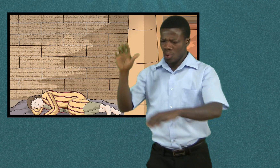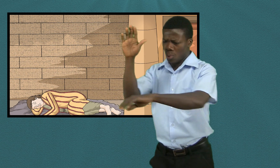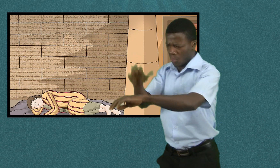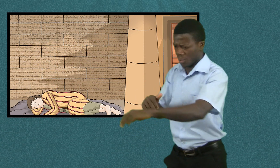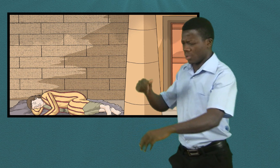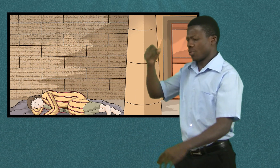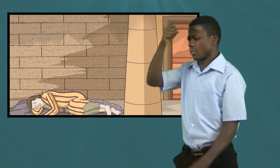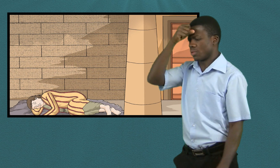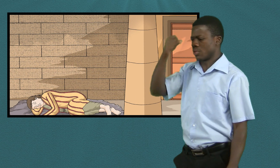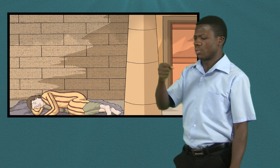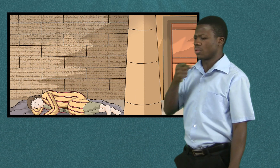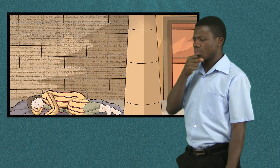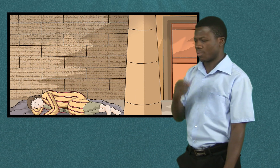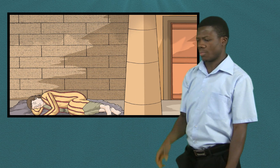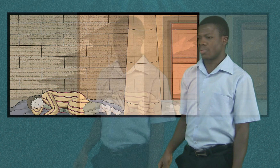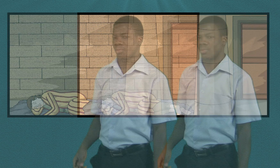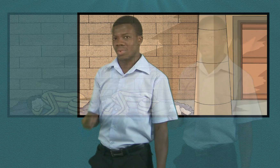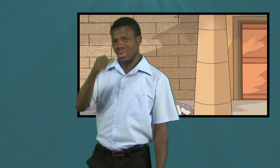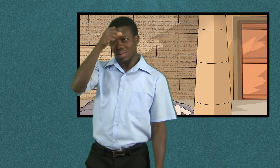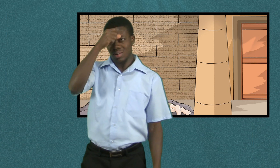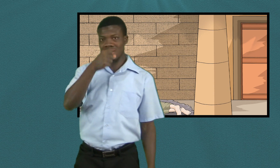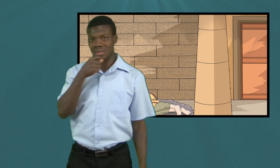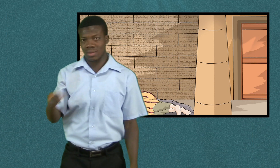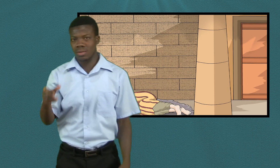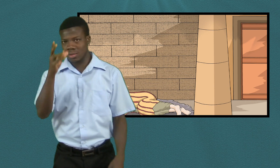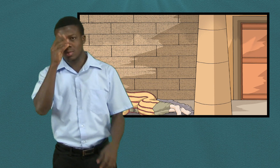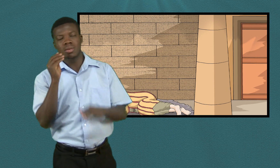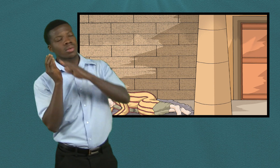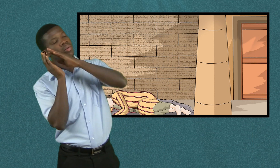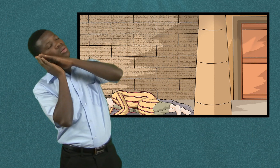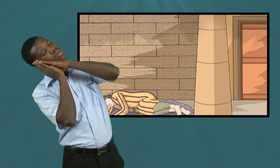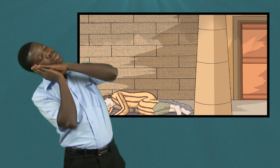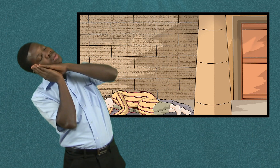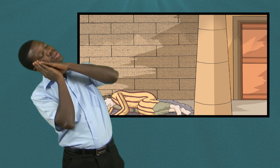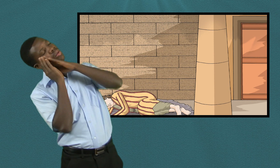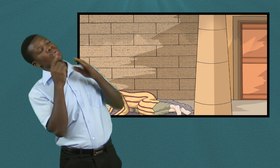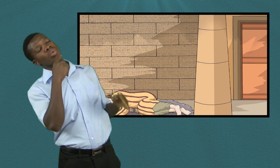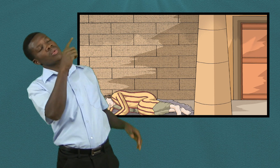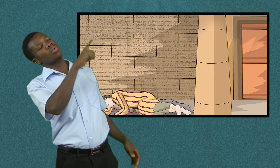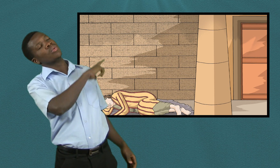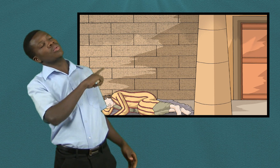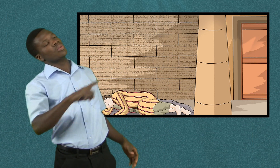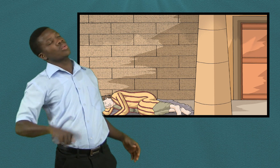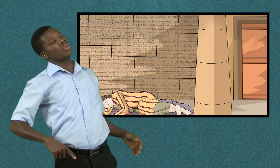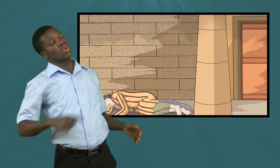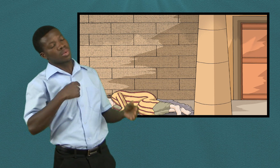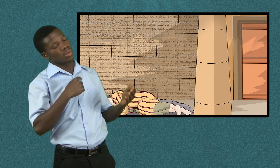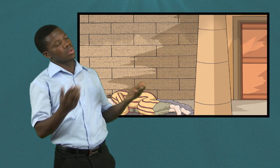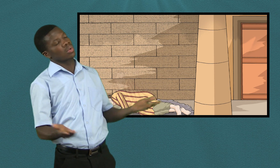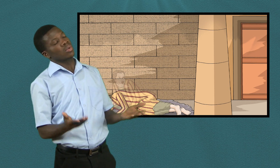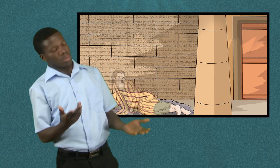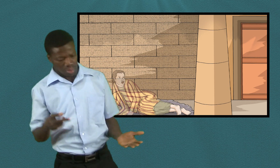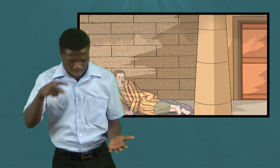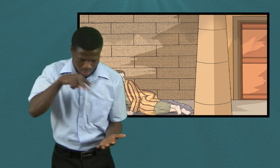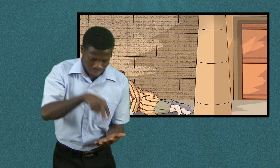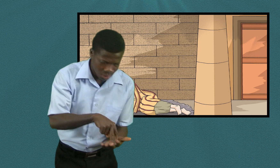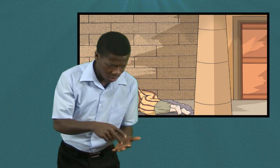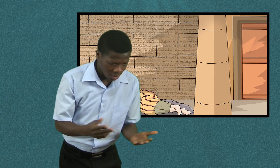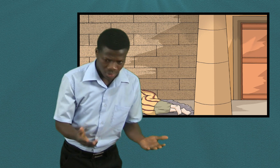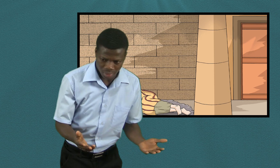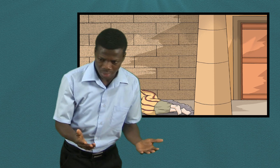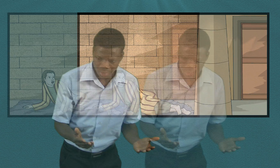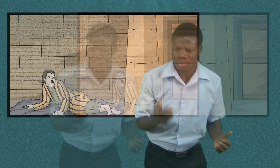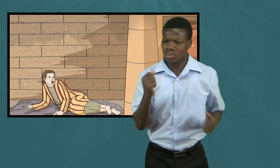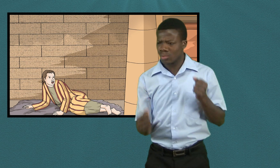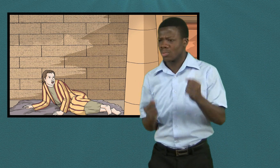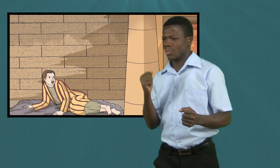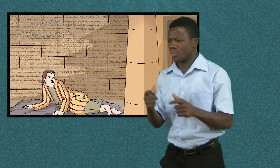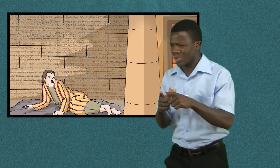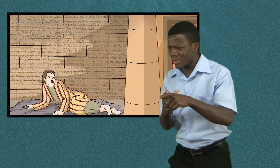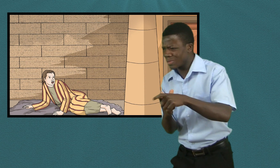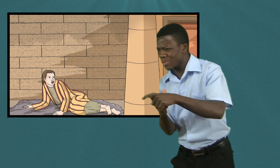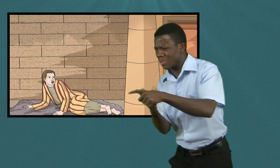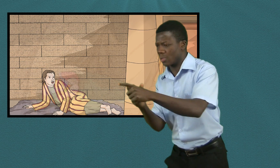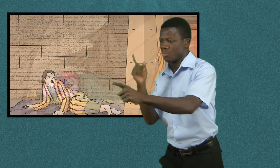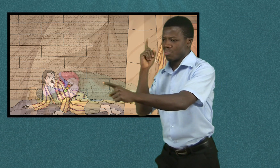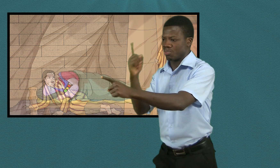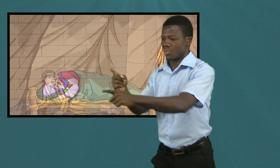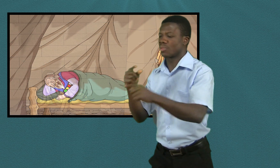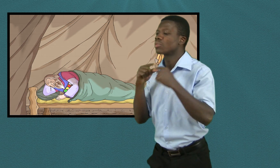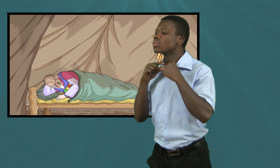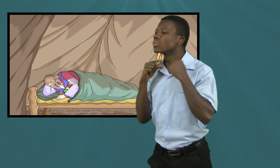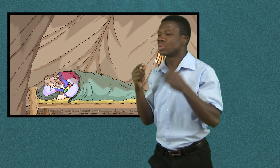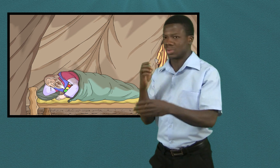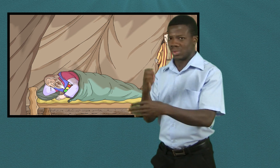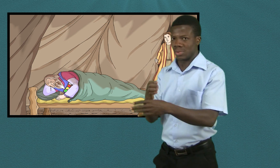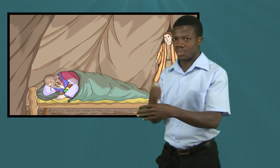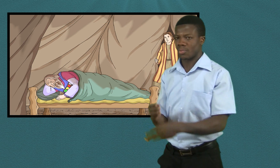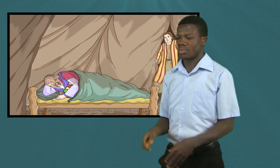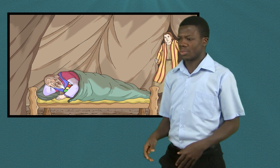Then the LORD called to Samuel, and he answered, “Here I am.”